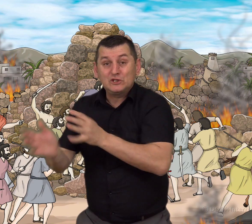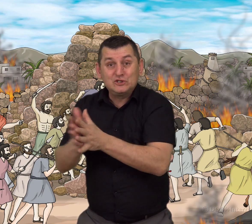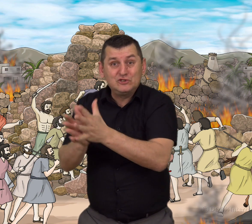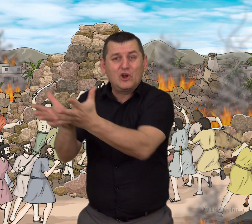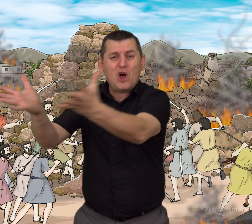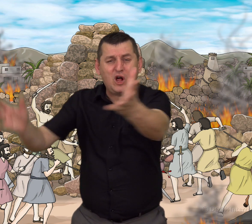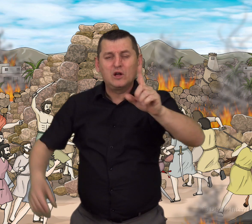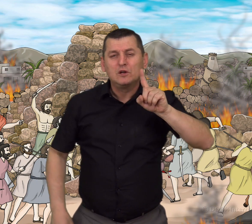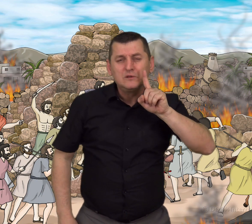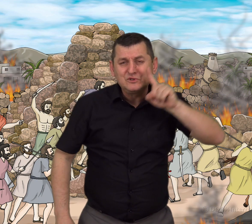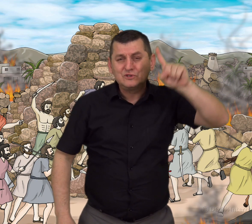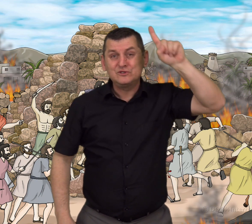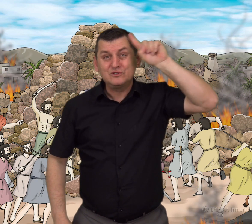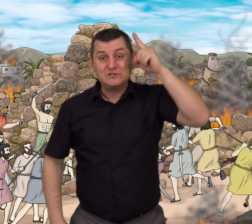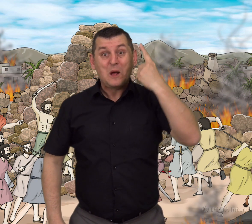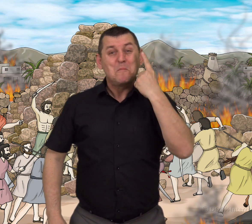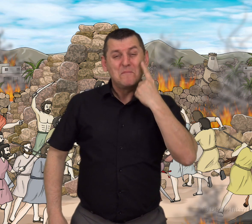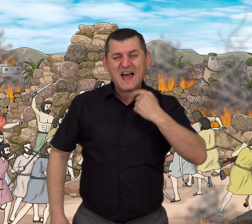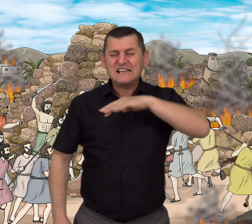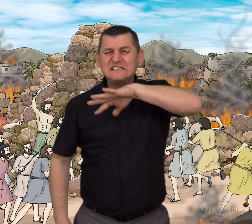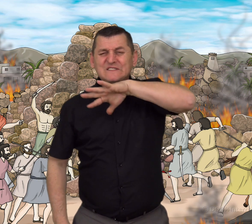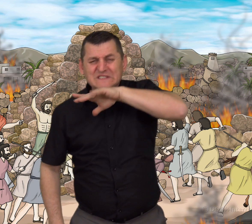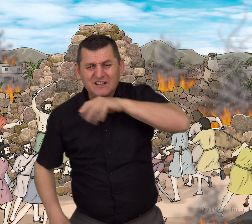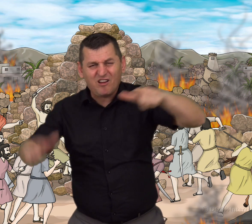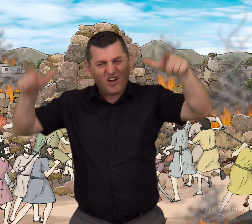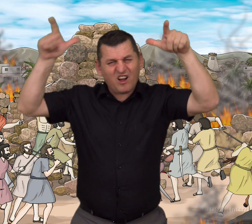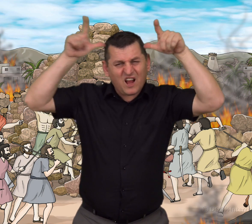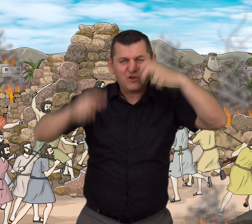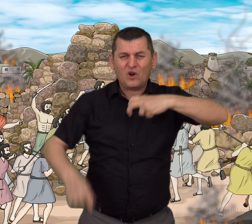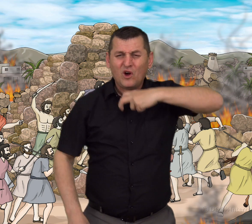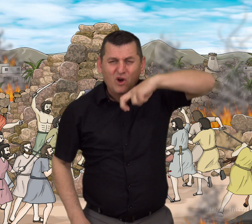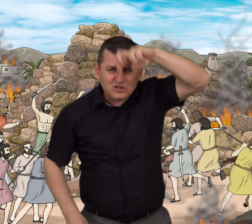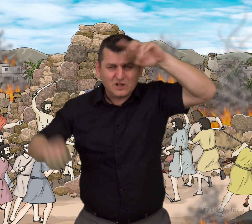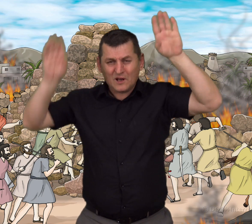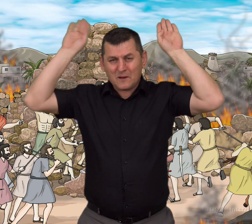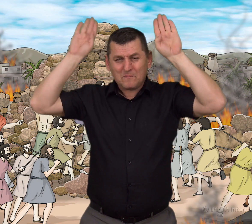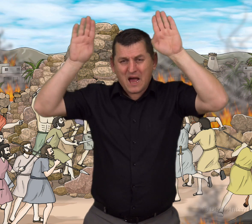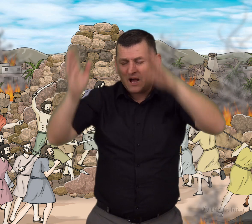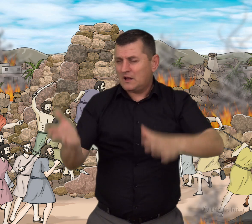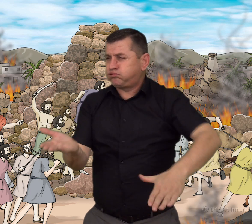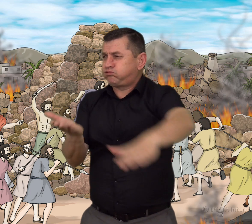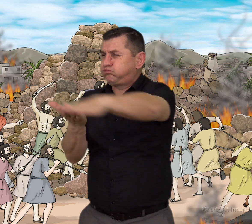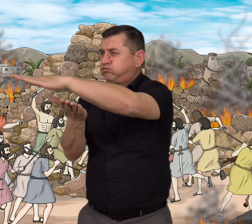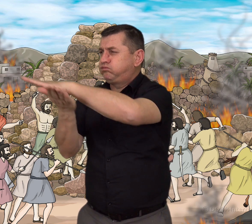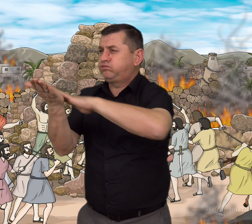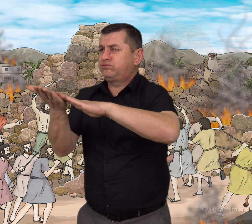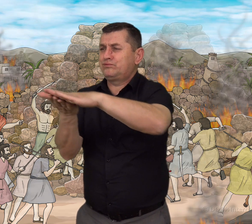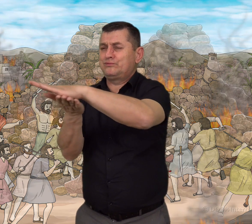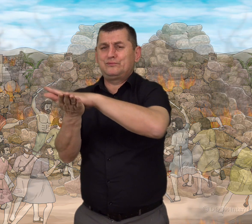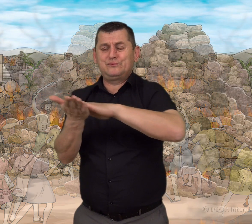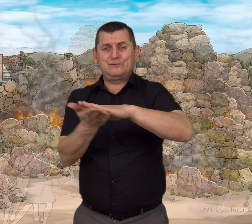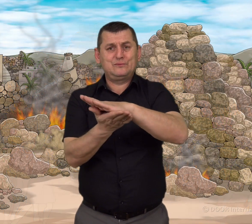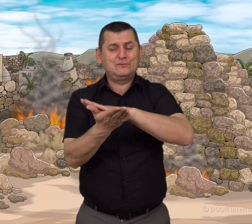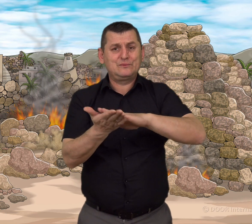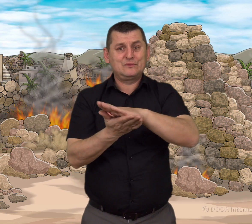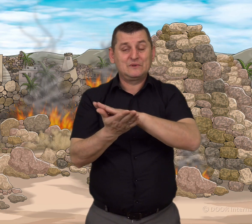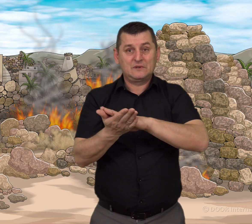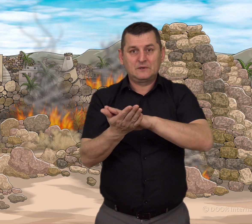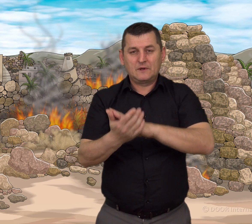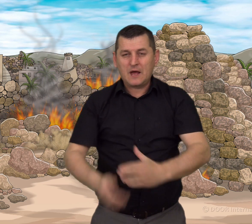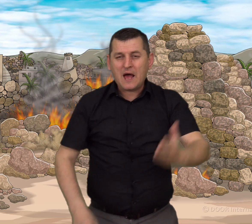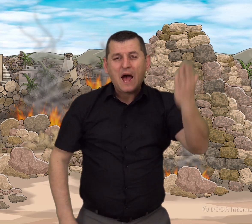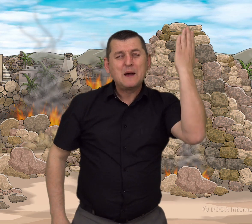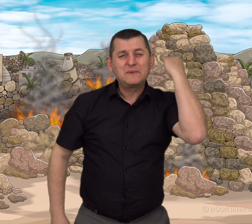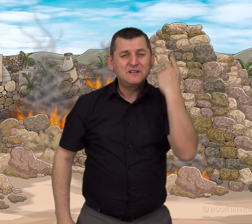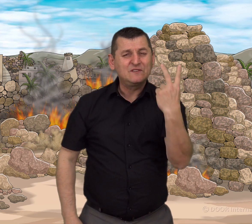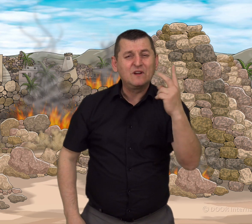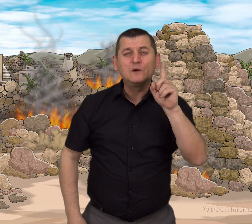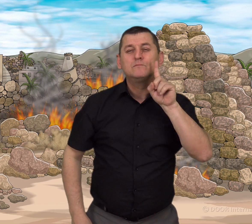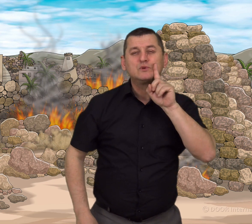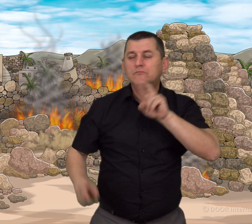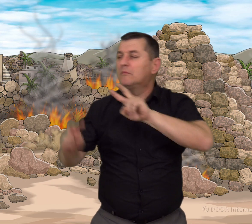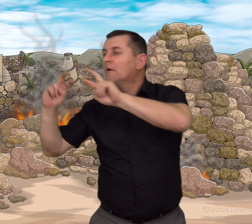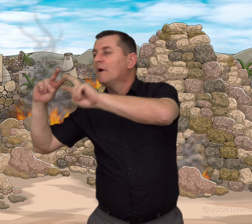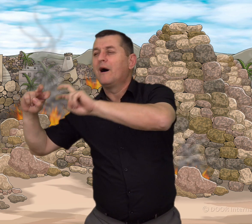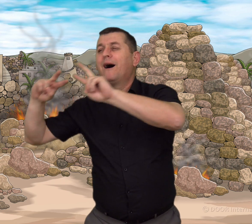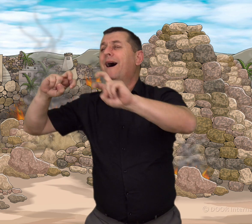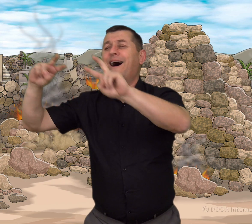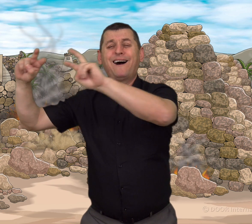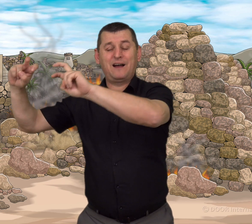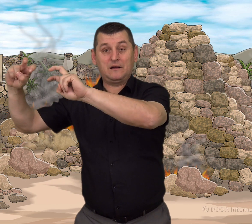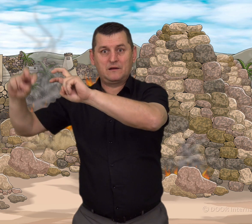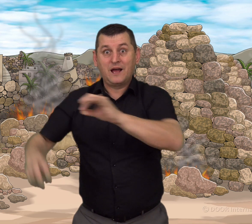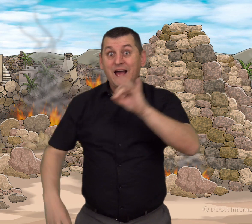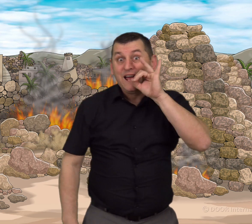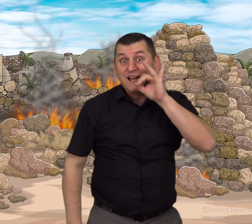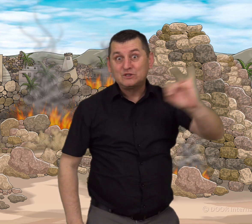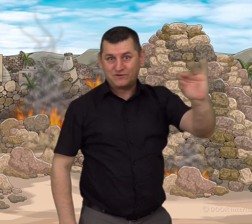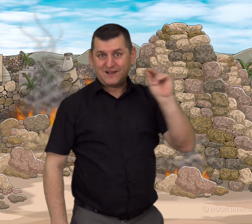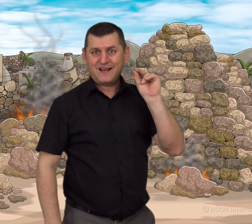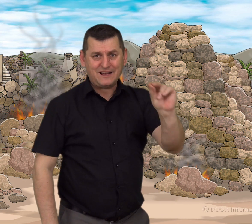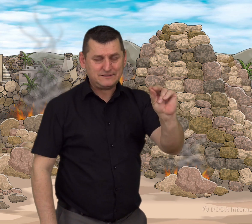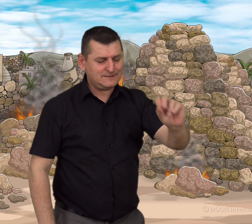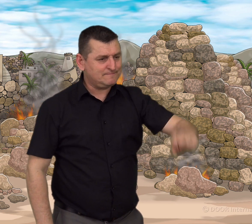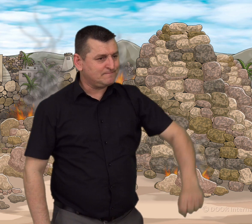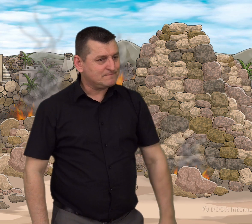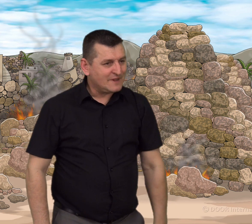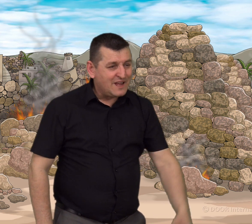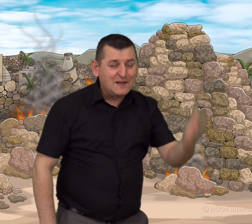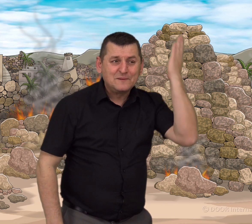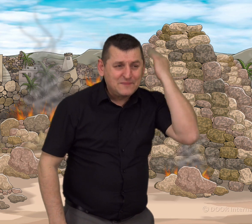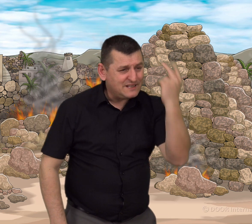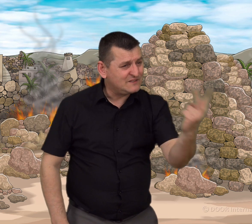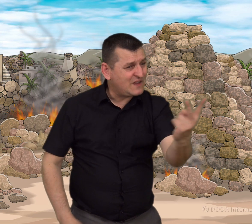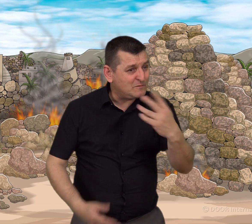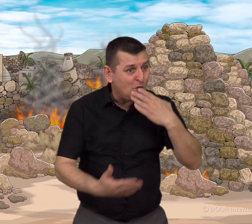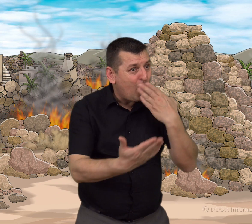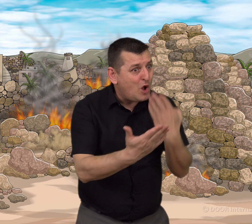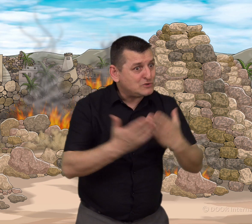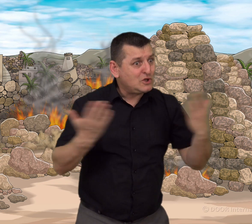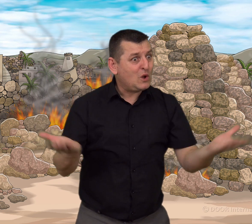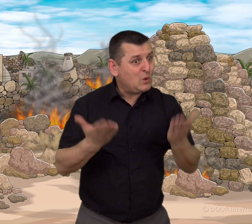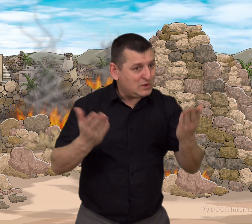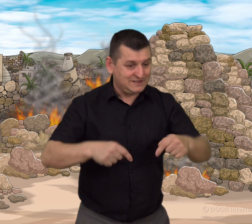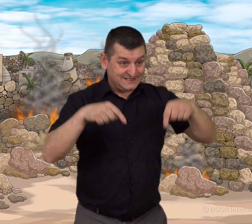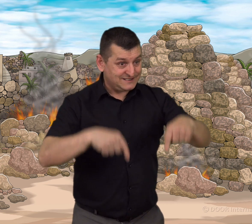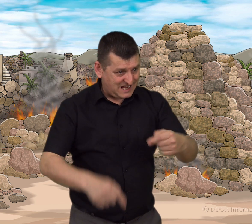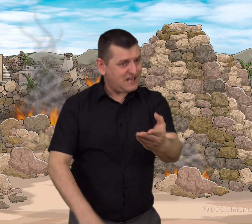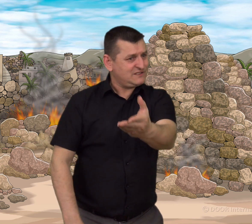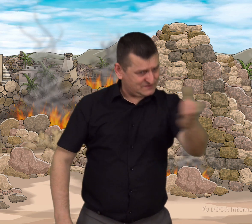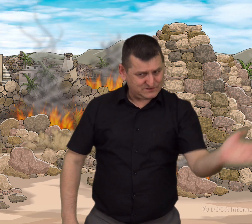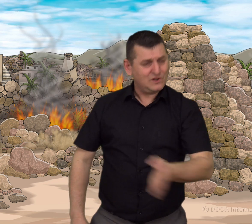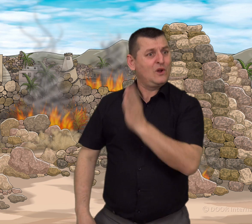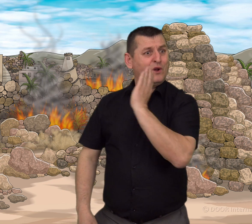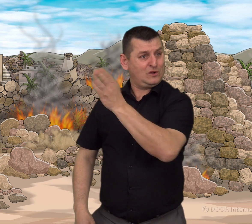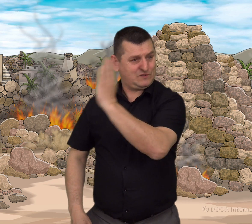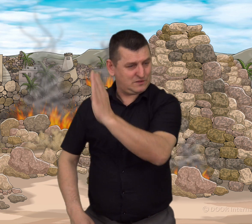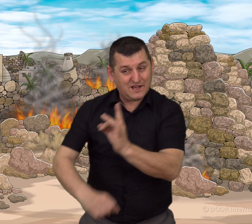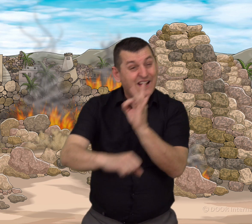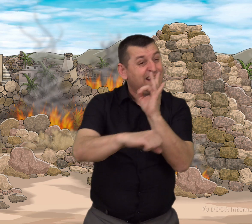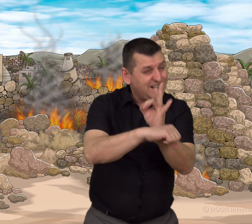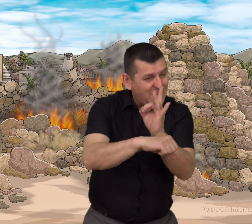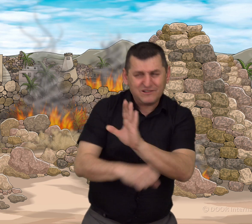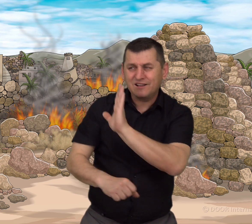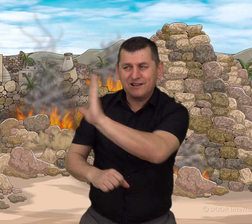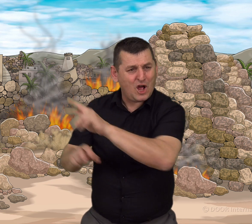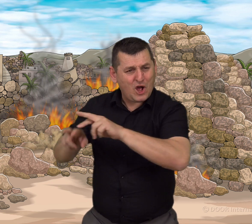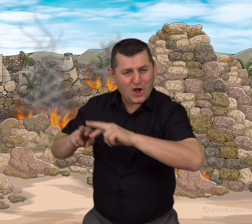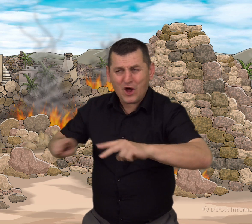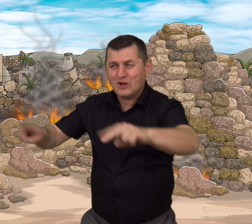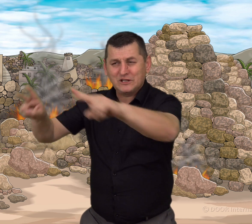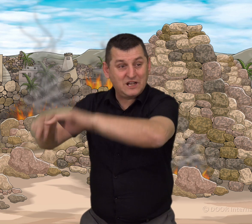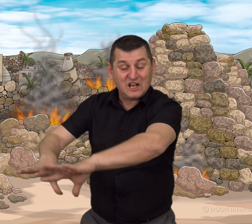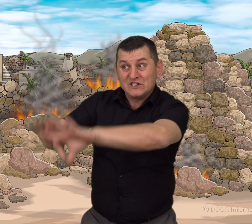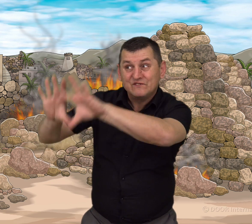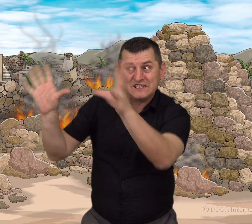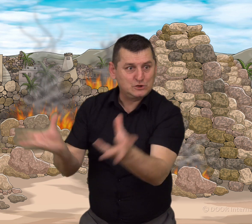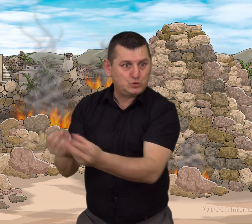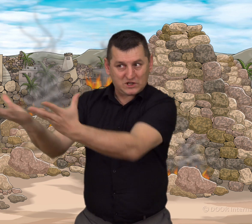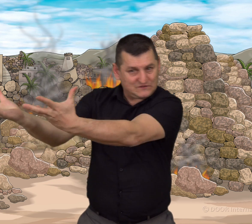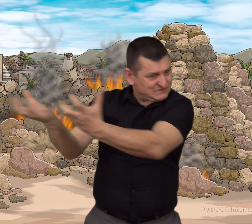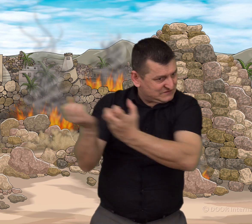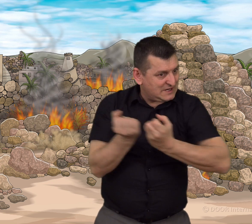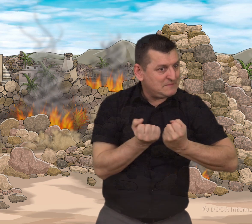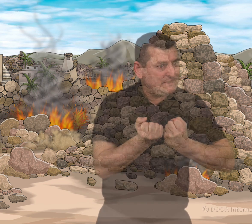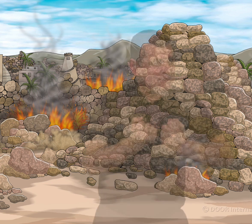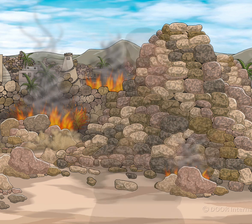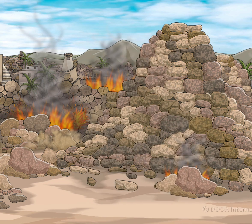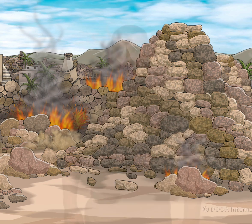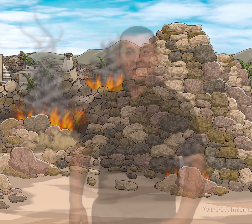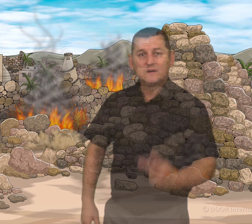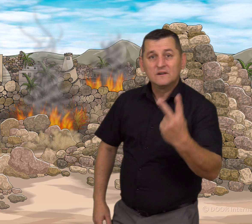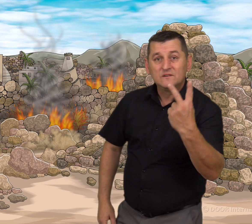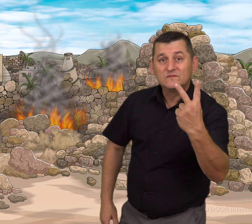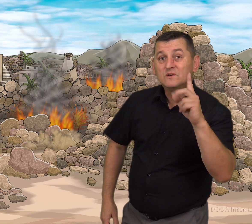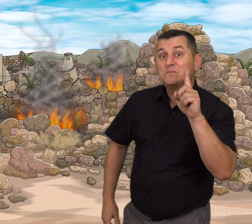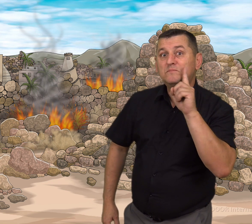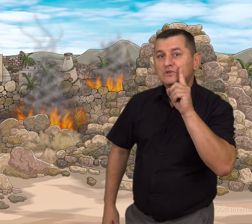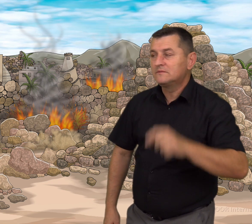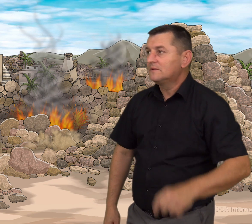At the edge of the sword they devoted to destruction everything in the city—man and woman, young and old, oxen, sheep, and donkeys.